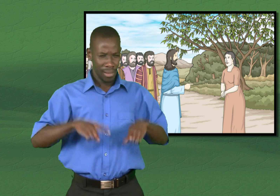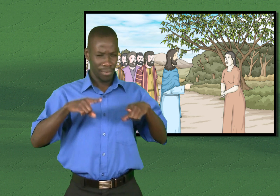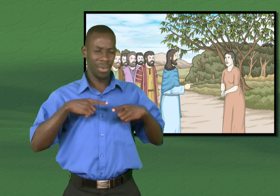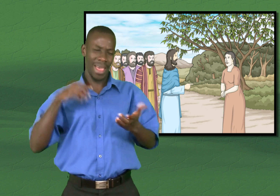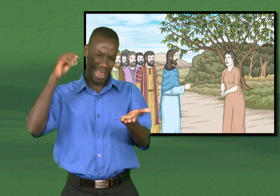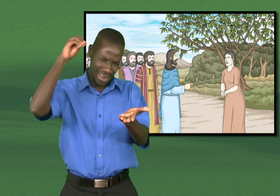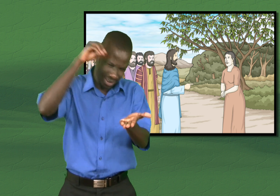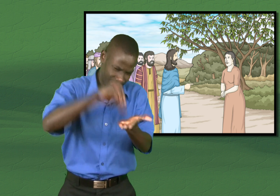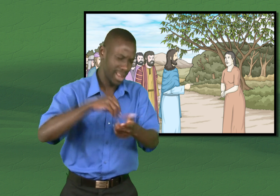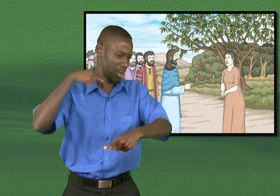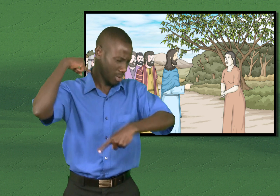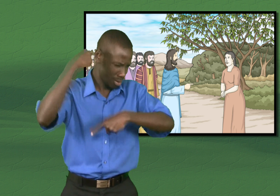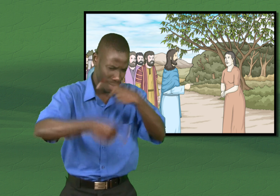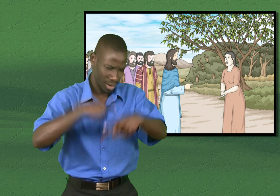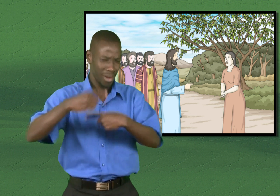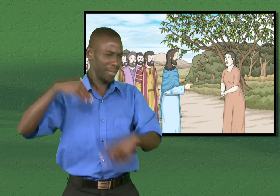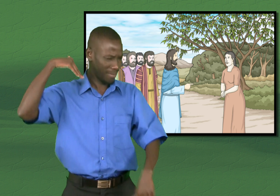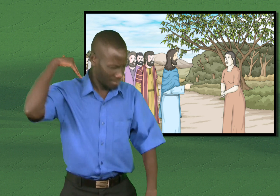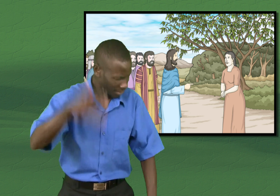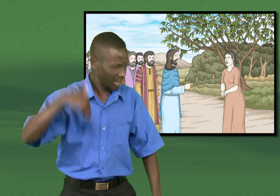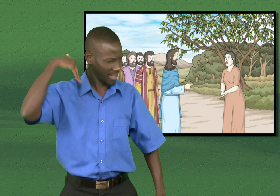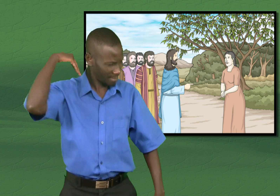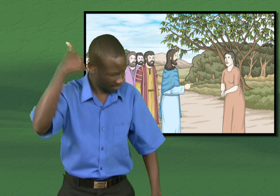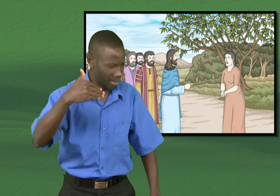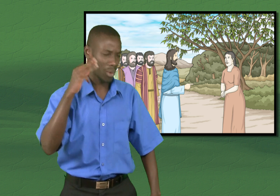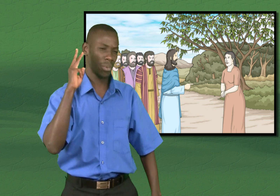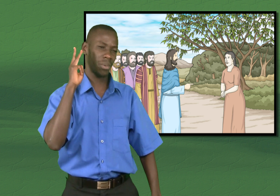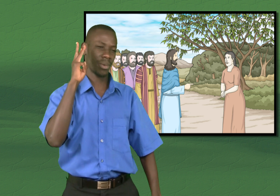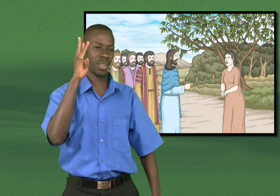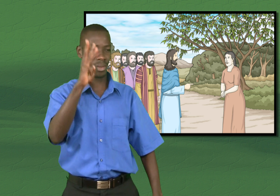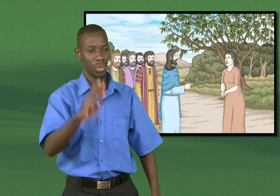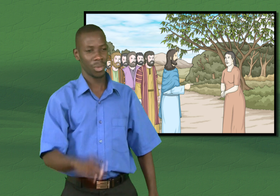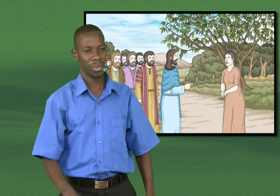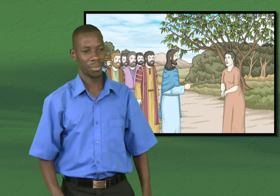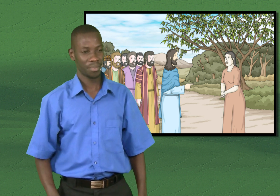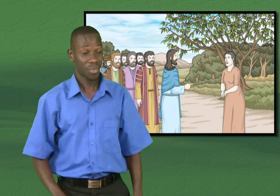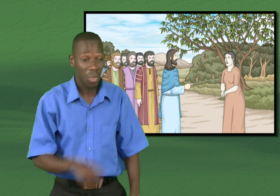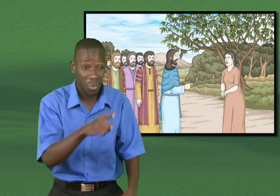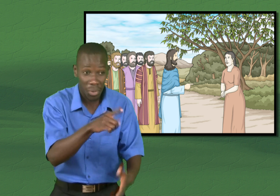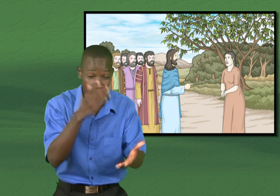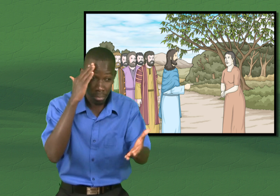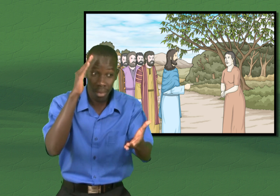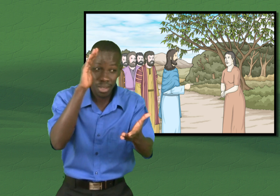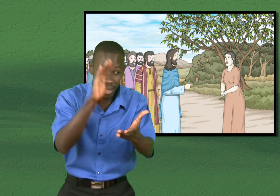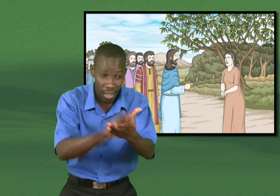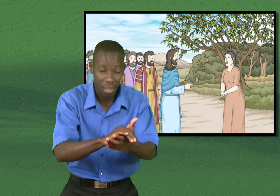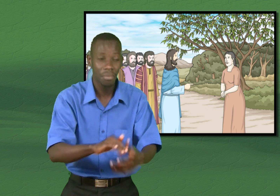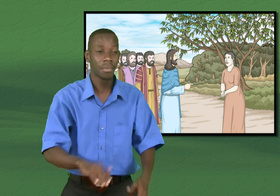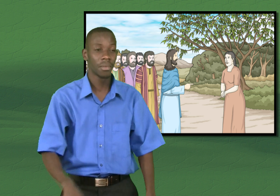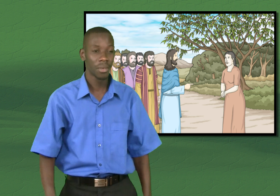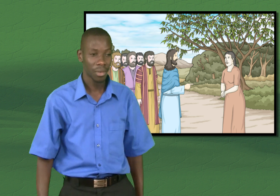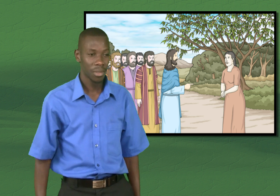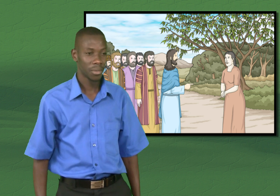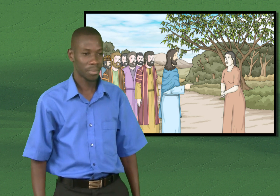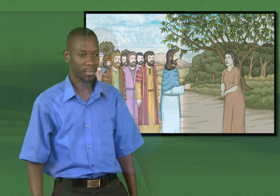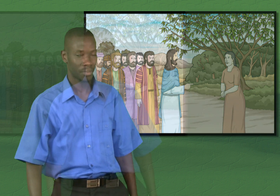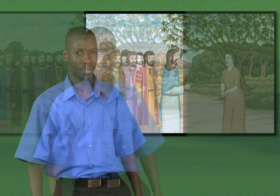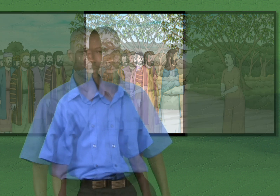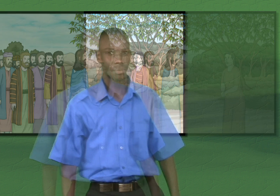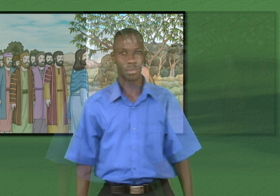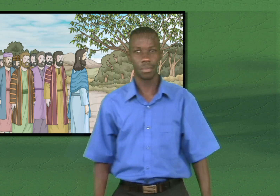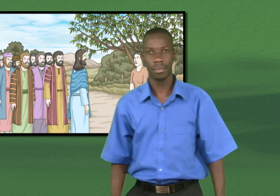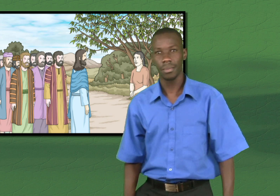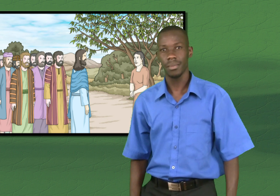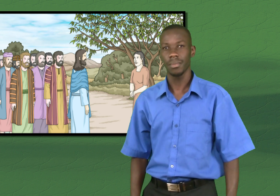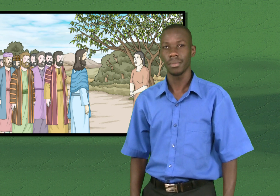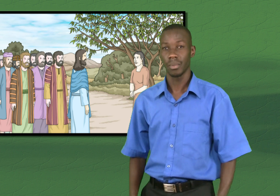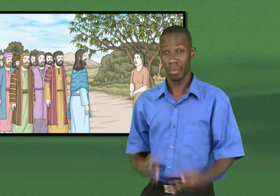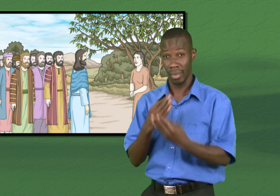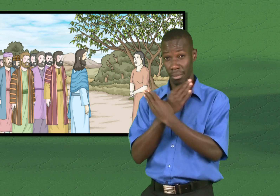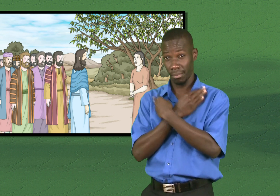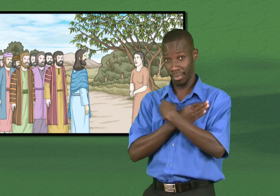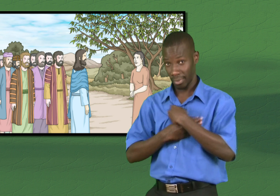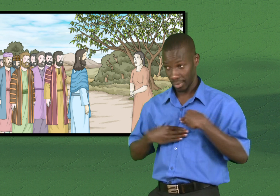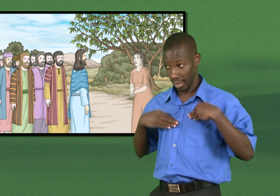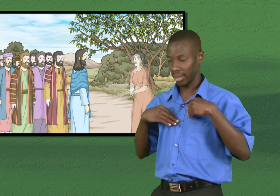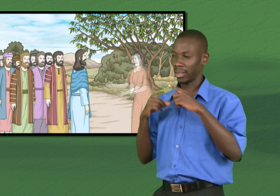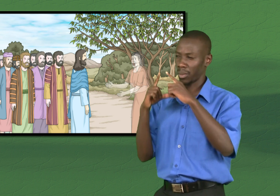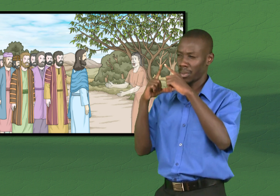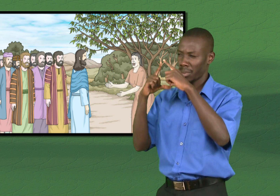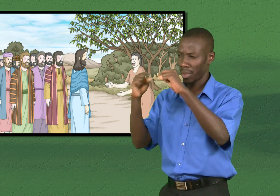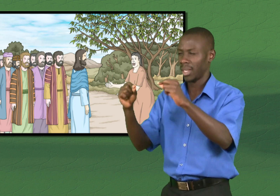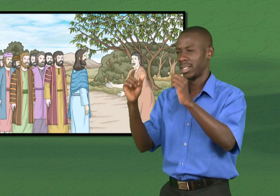Do you believe this?”